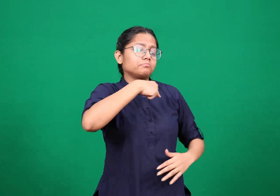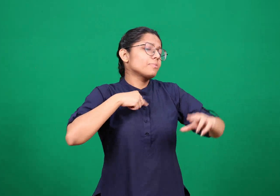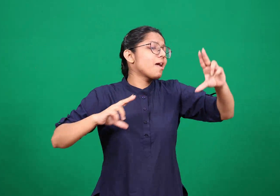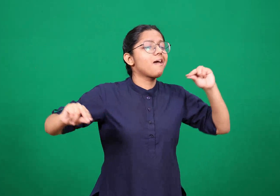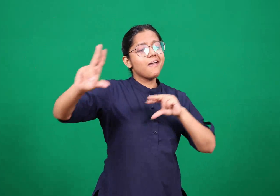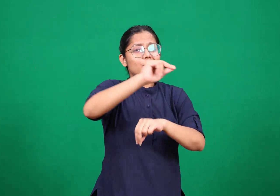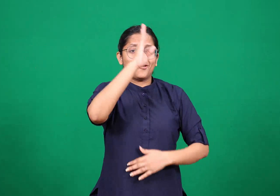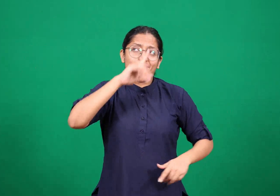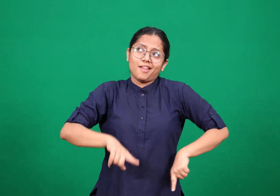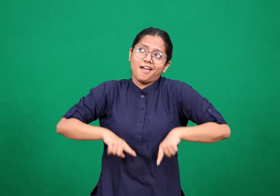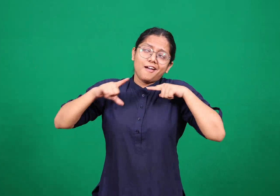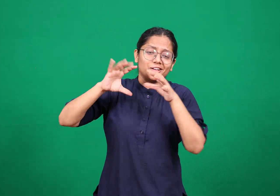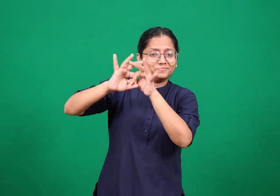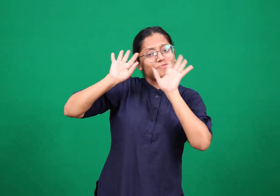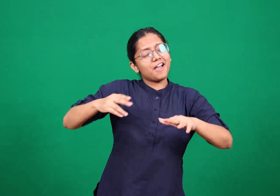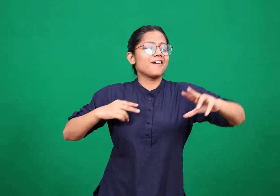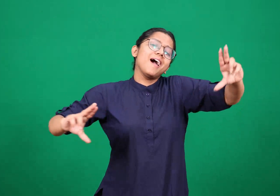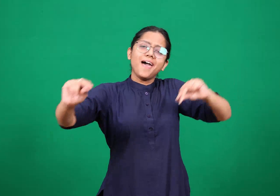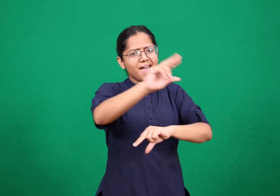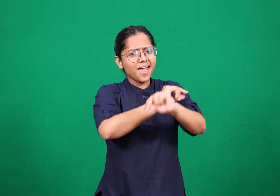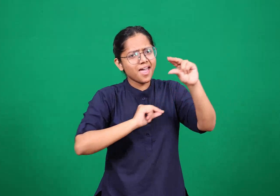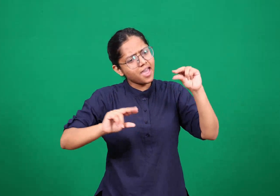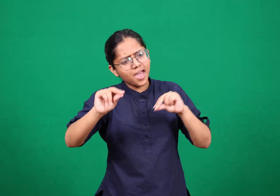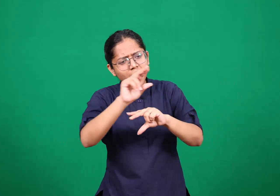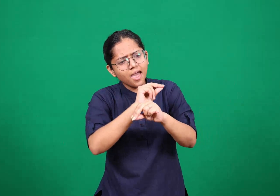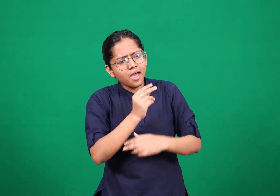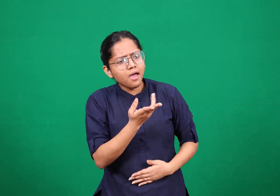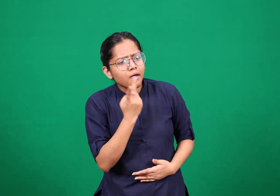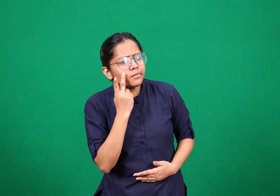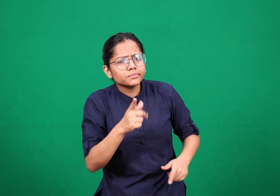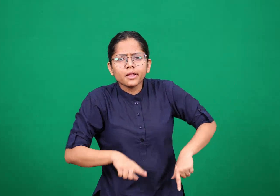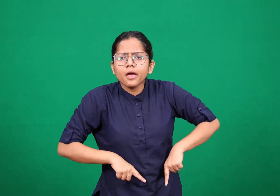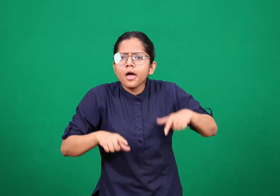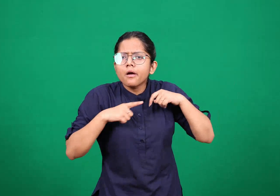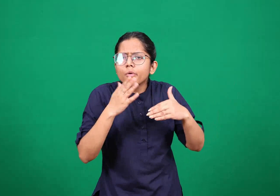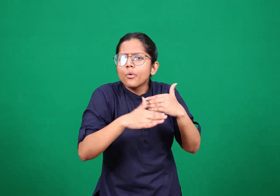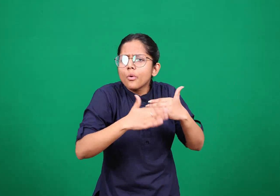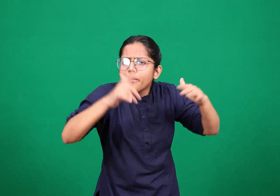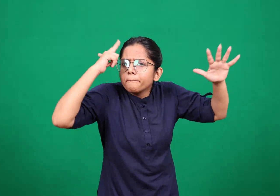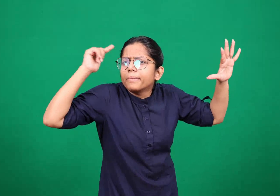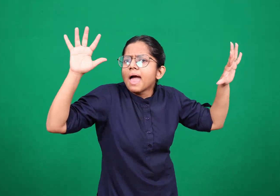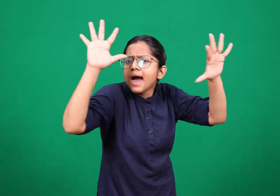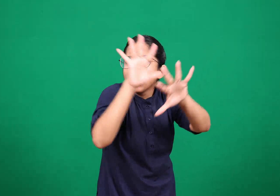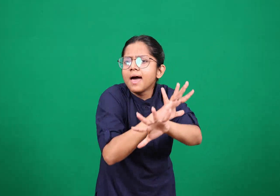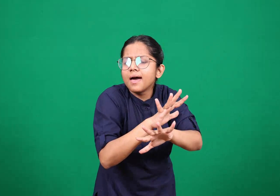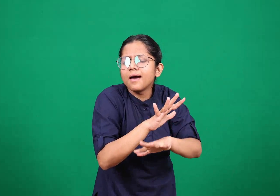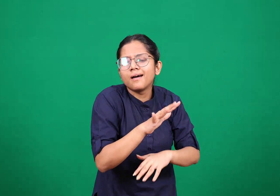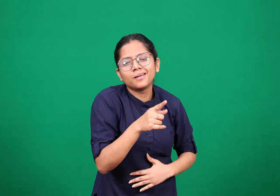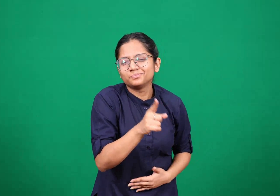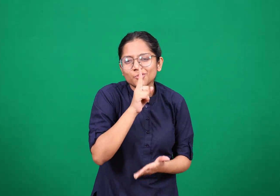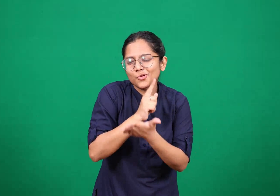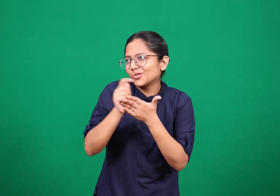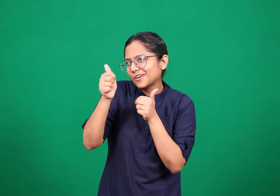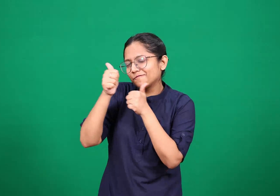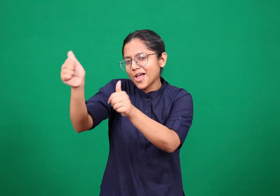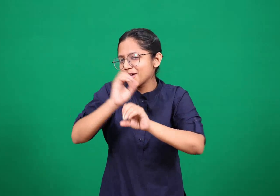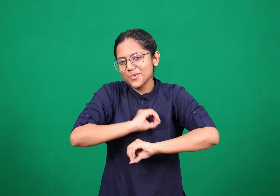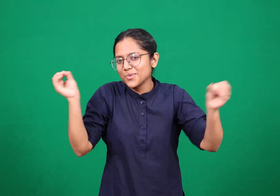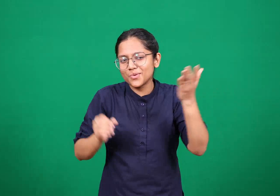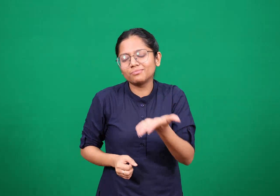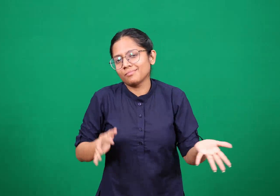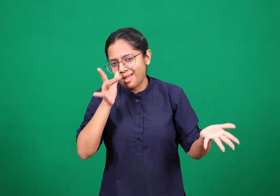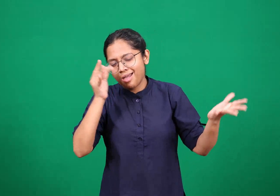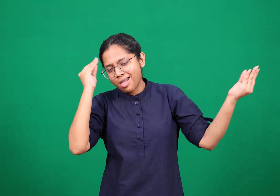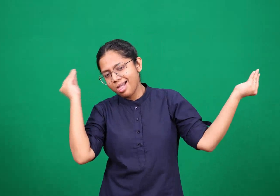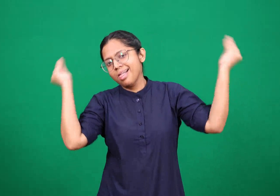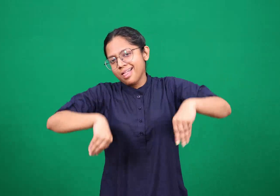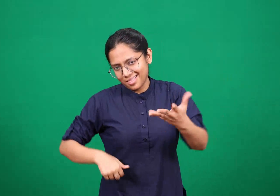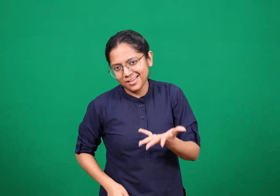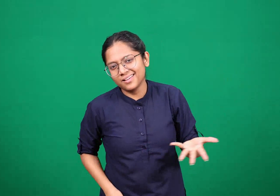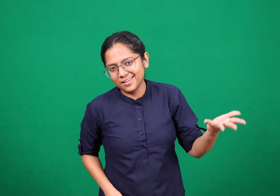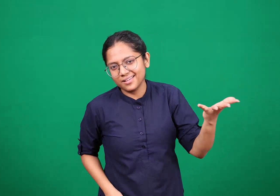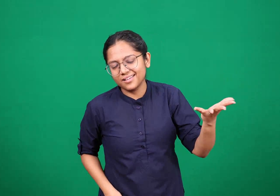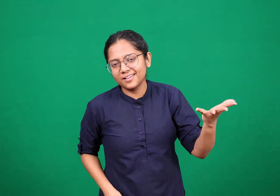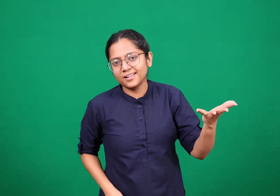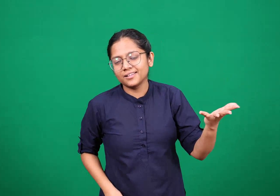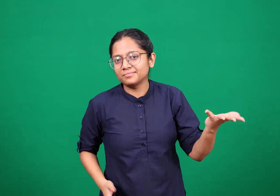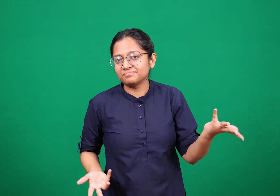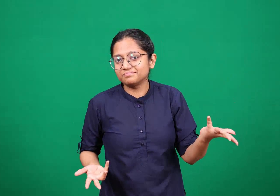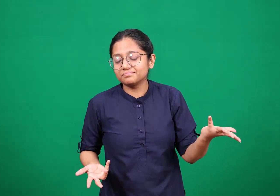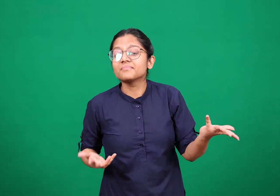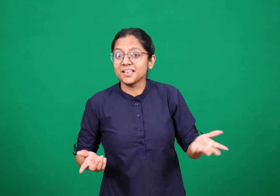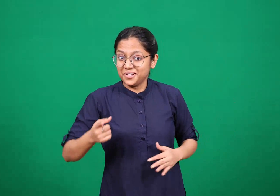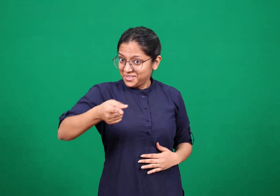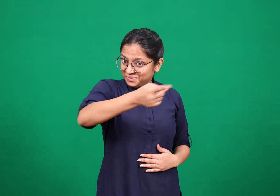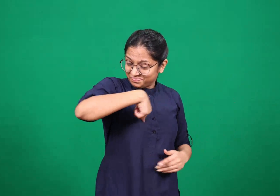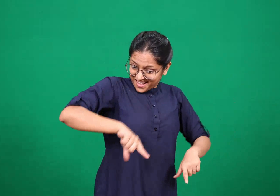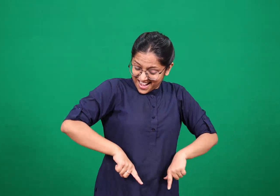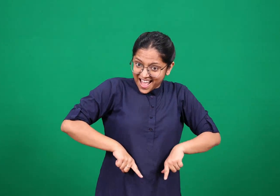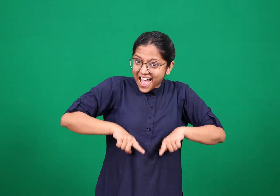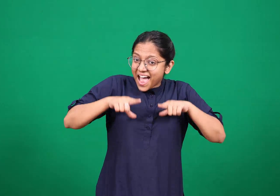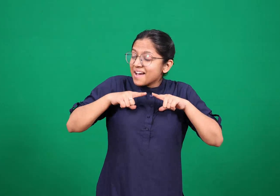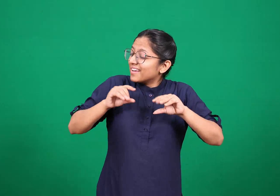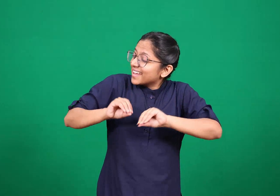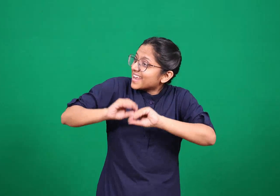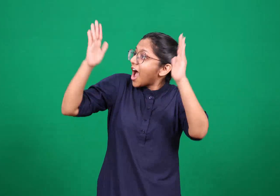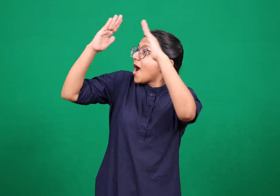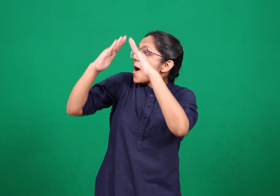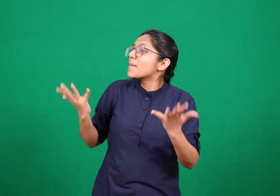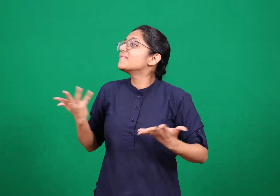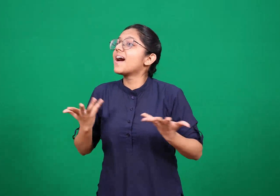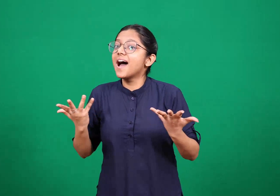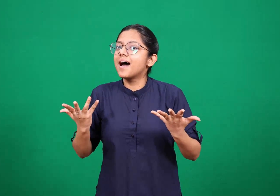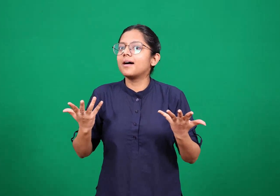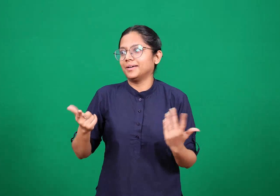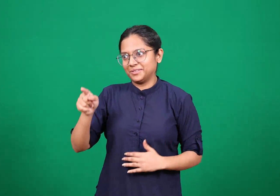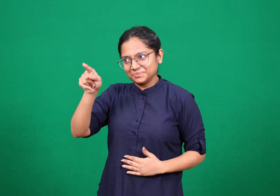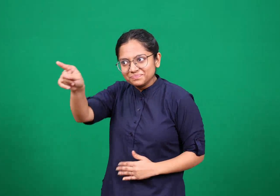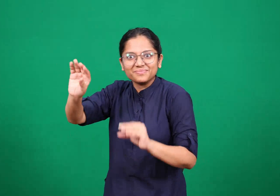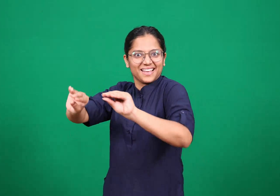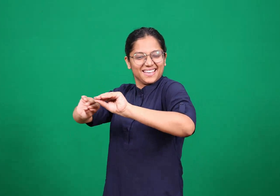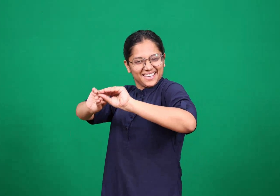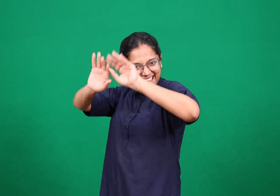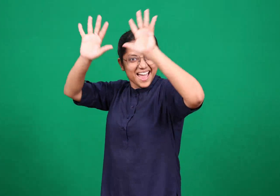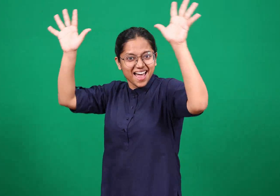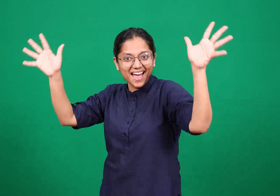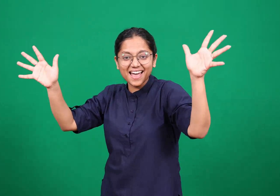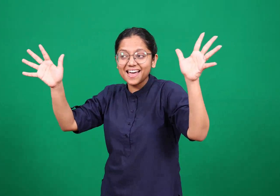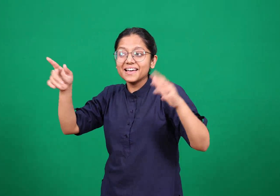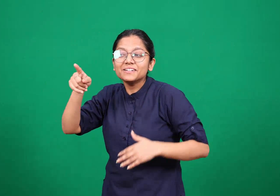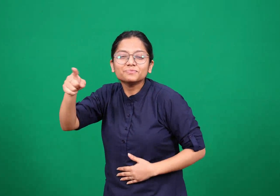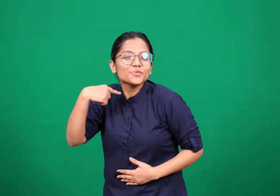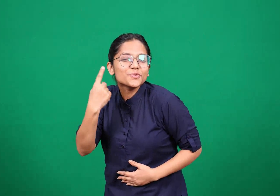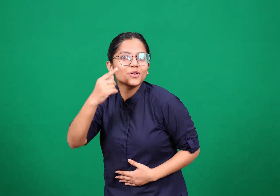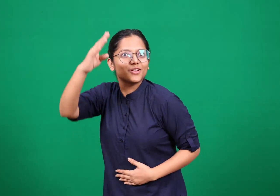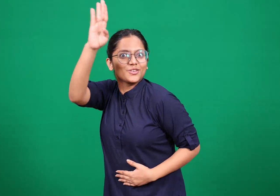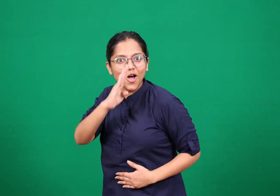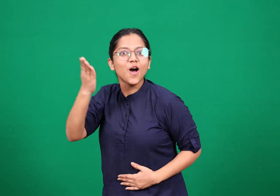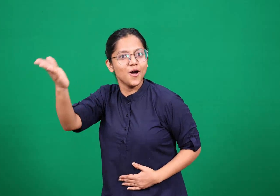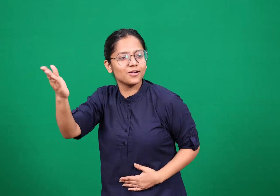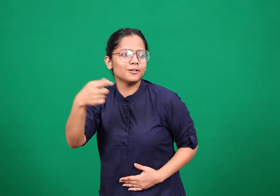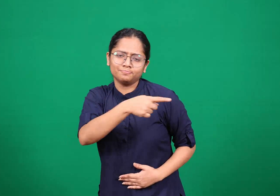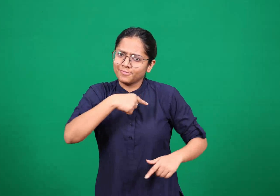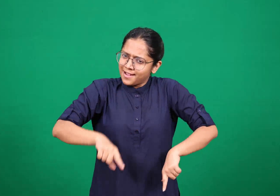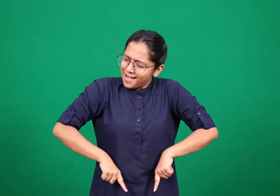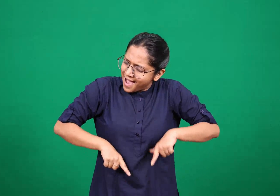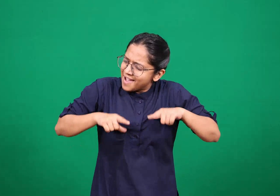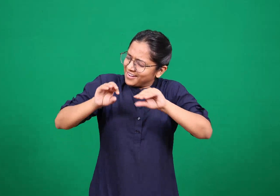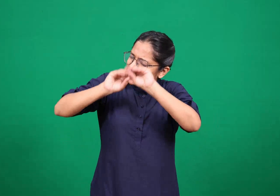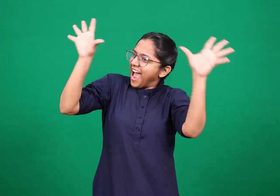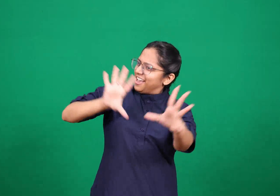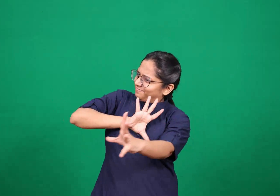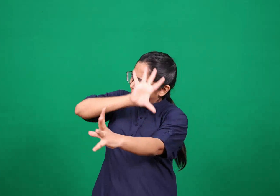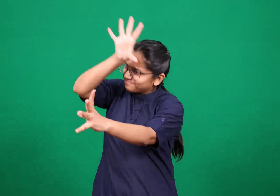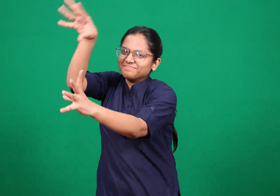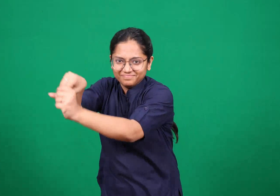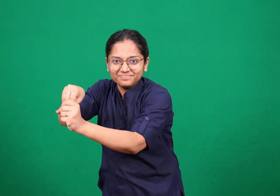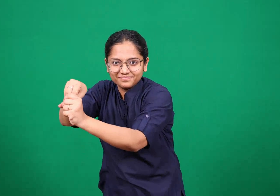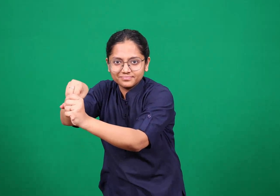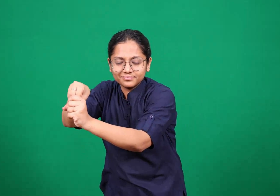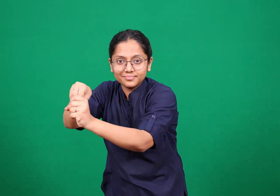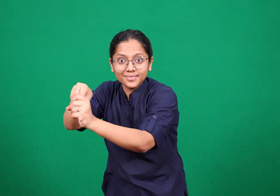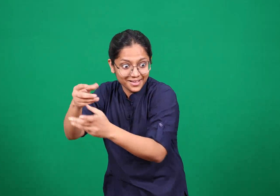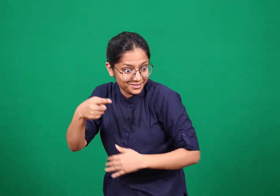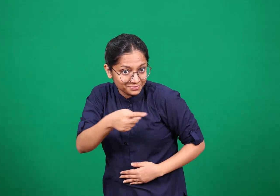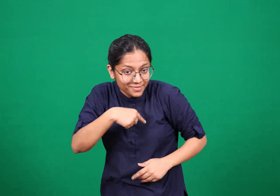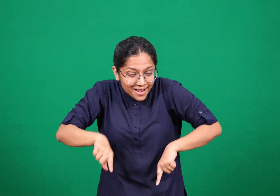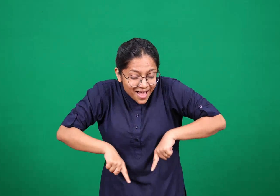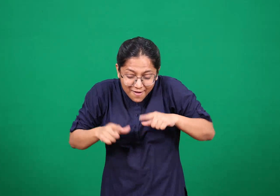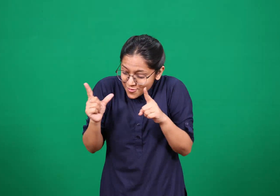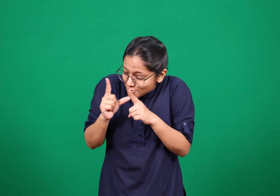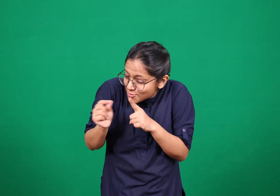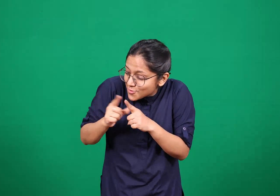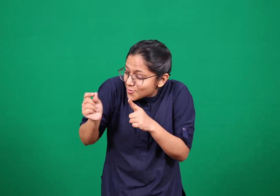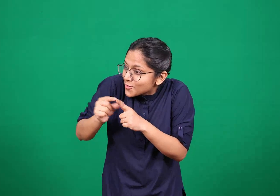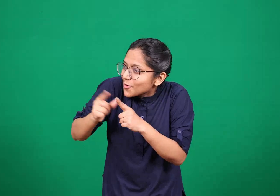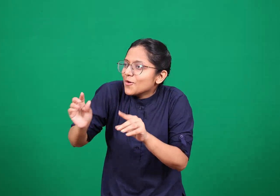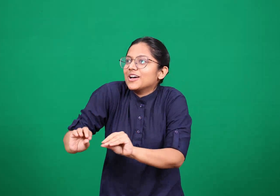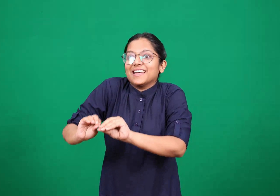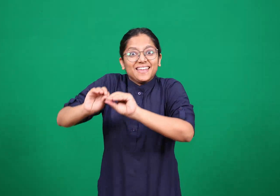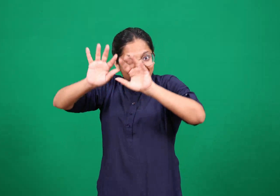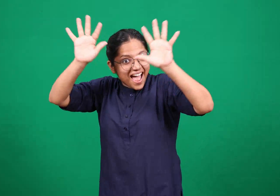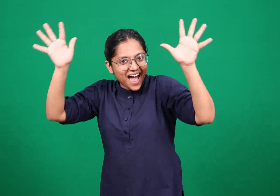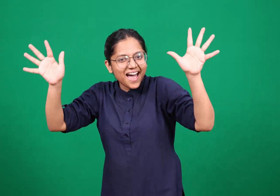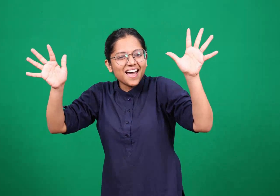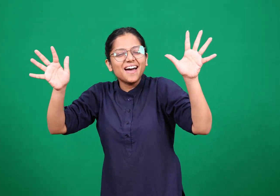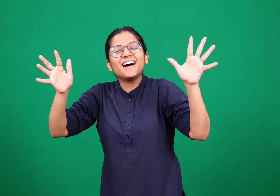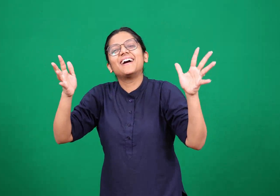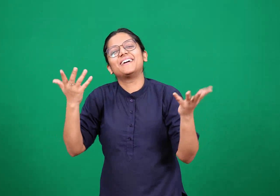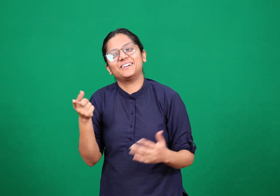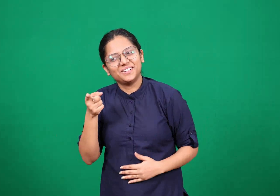If we say we have fellowship with Him yet walk in the darkness, we lie and do not practice the truth.